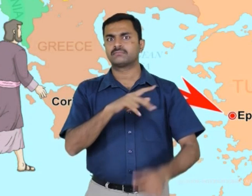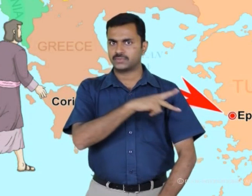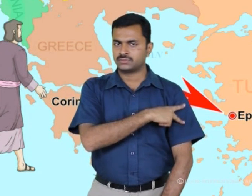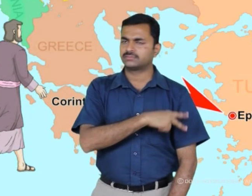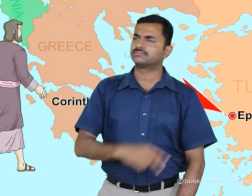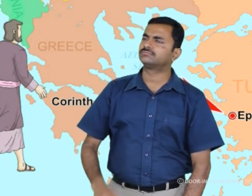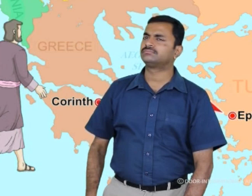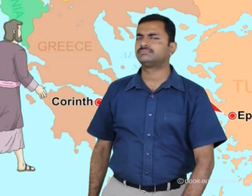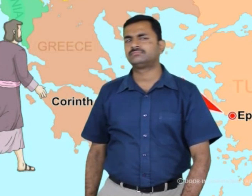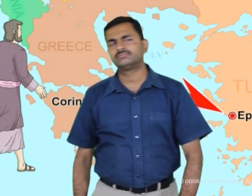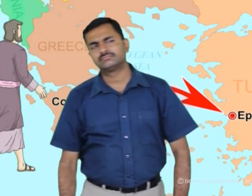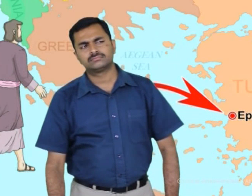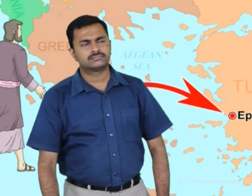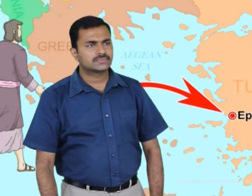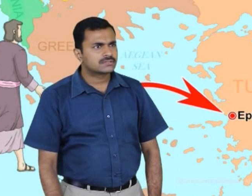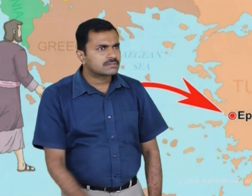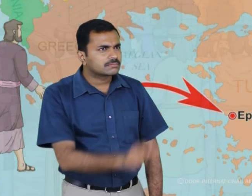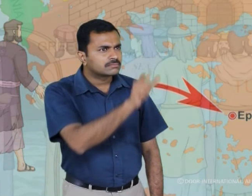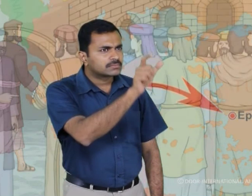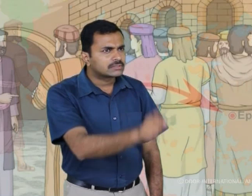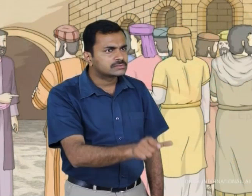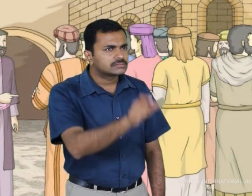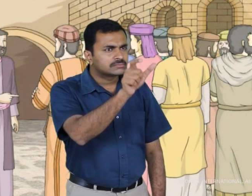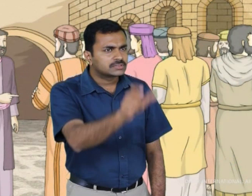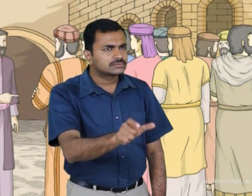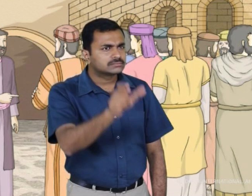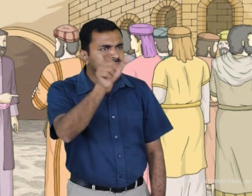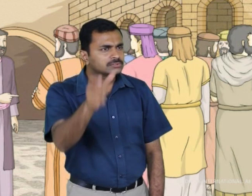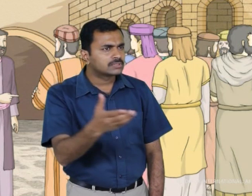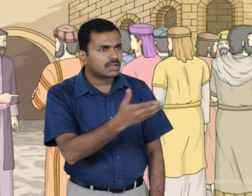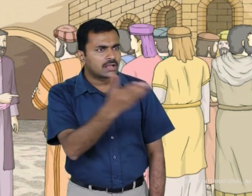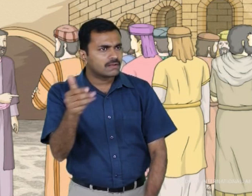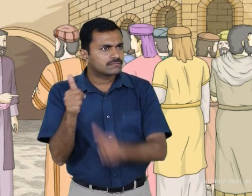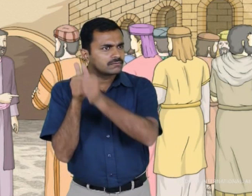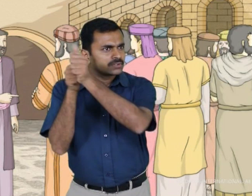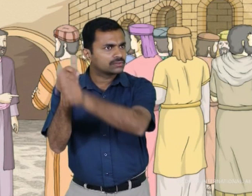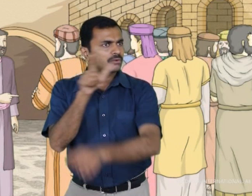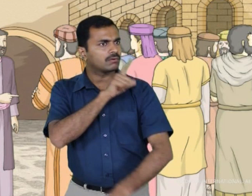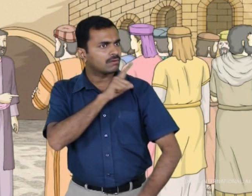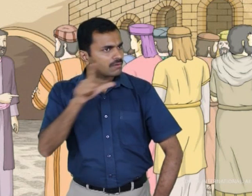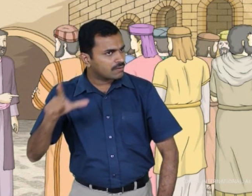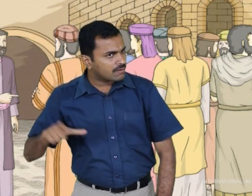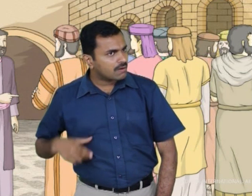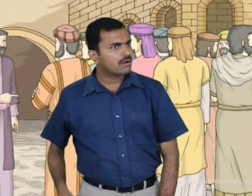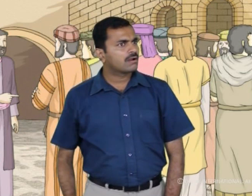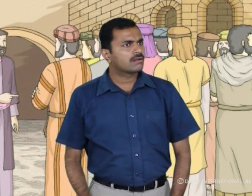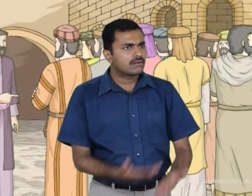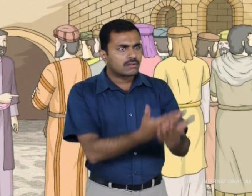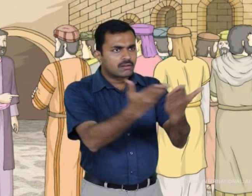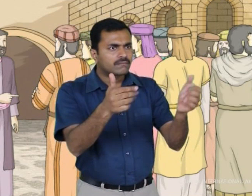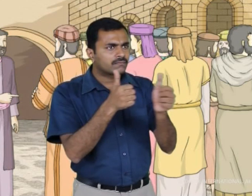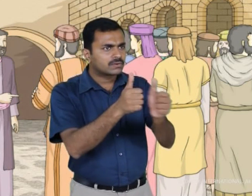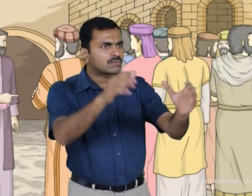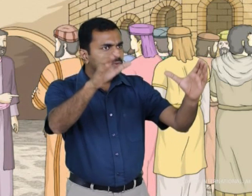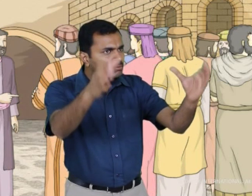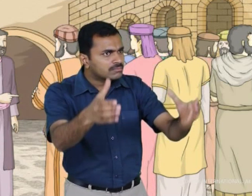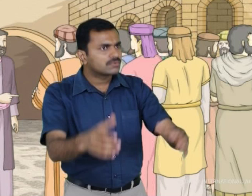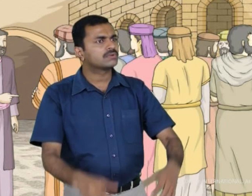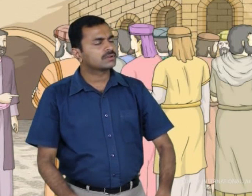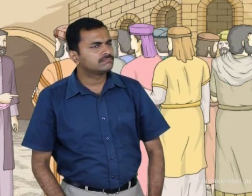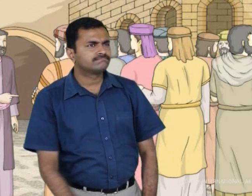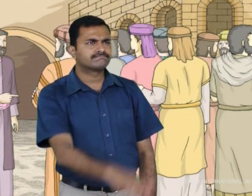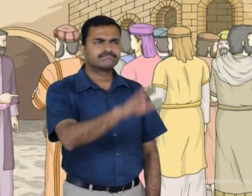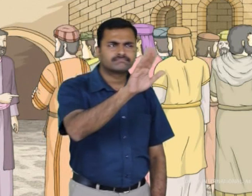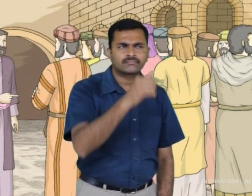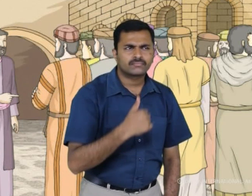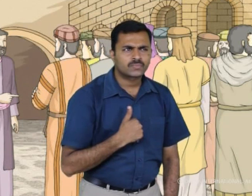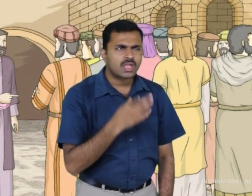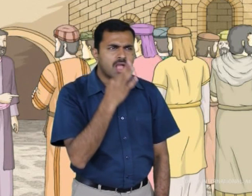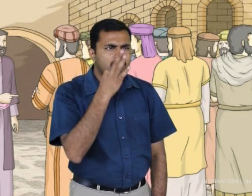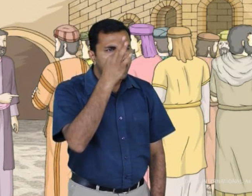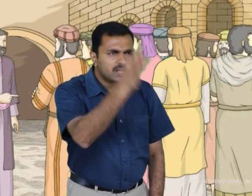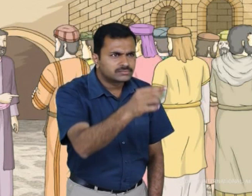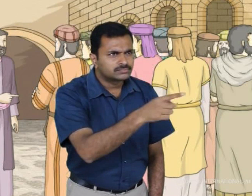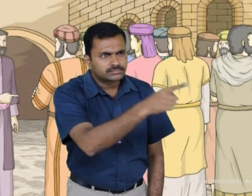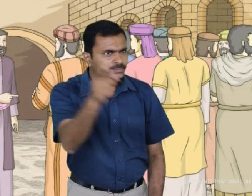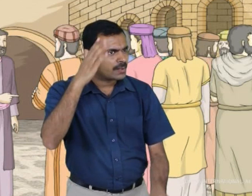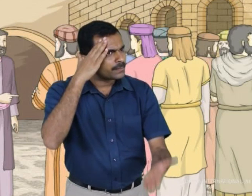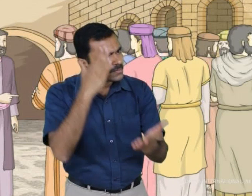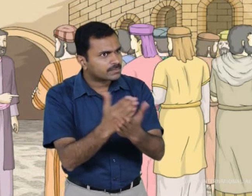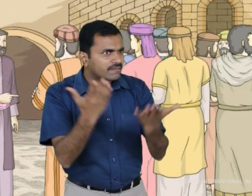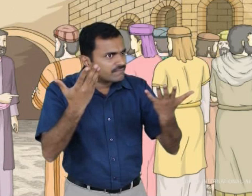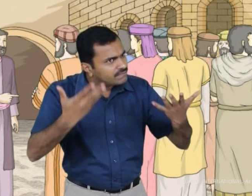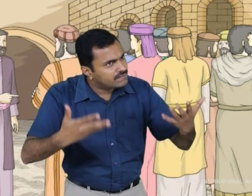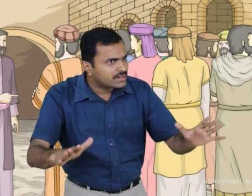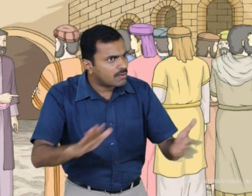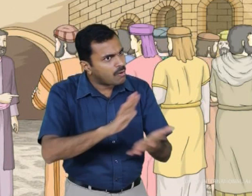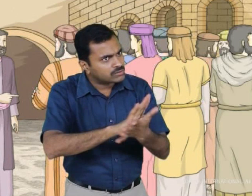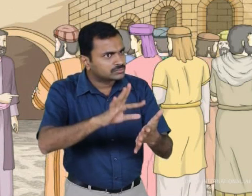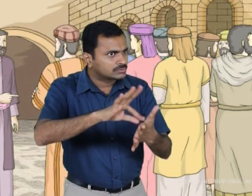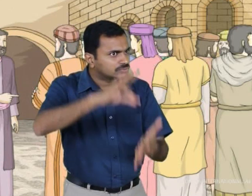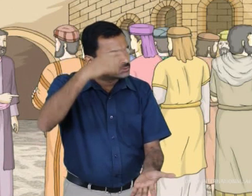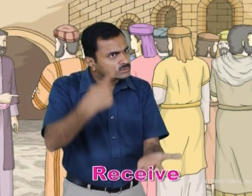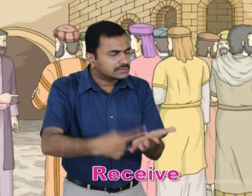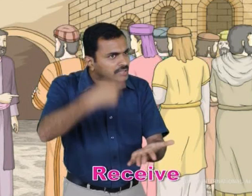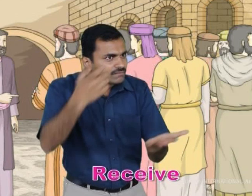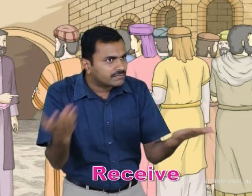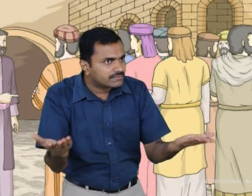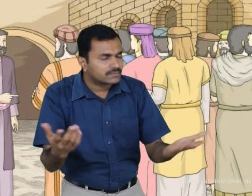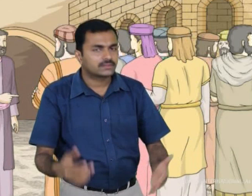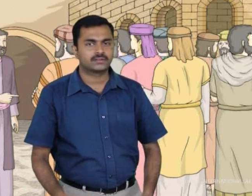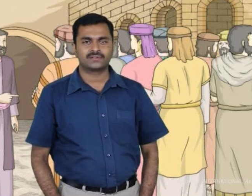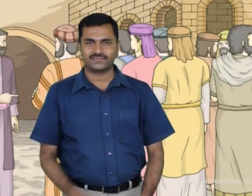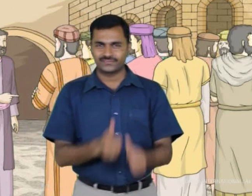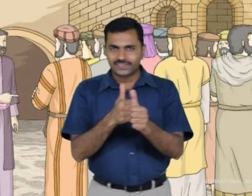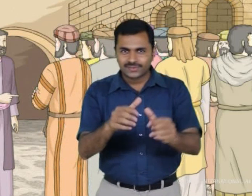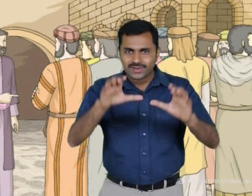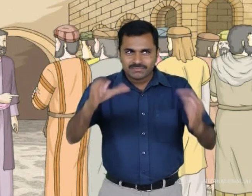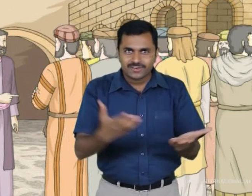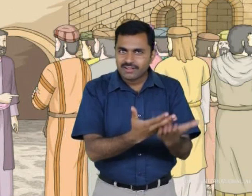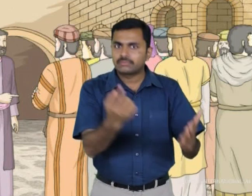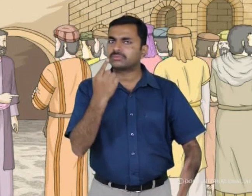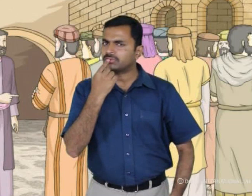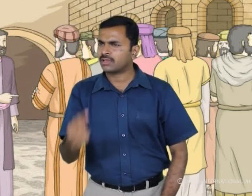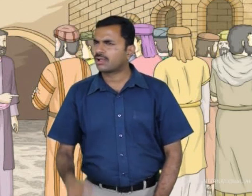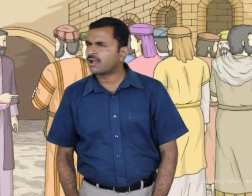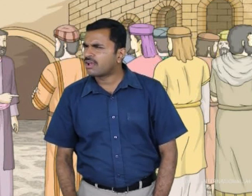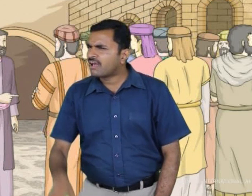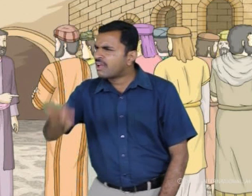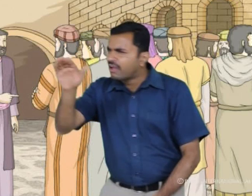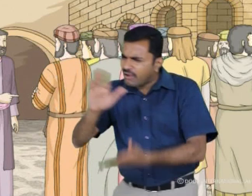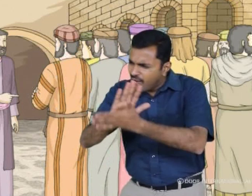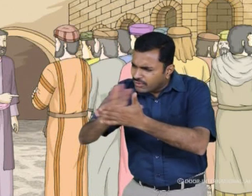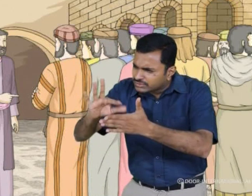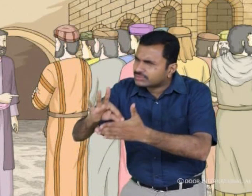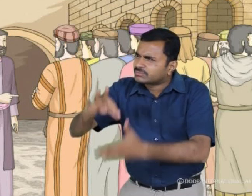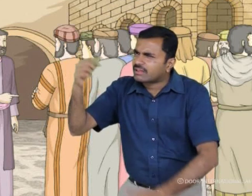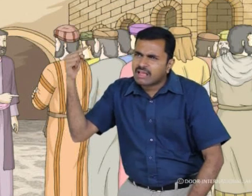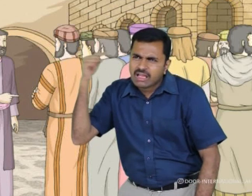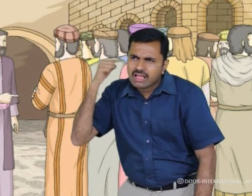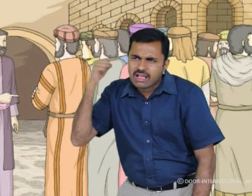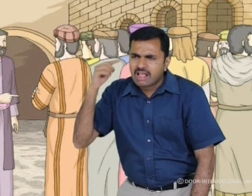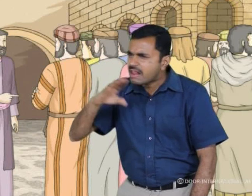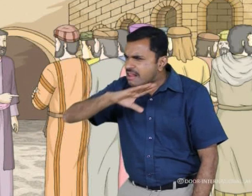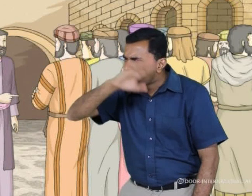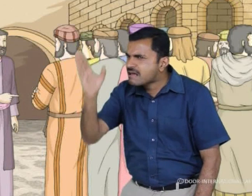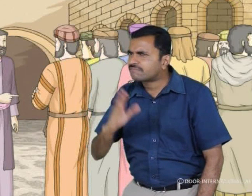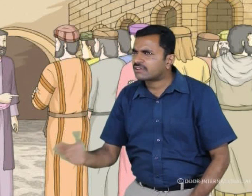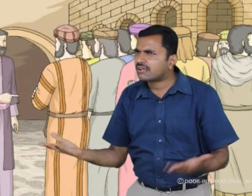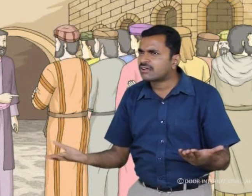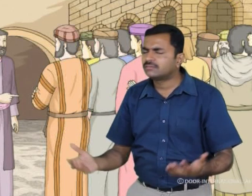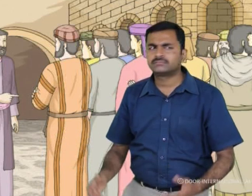There he found some disciples and asked them, “Did you receive the Holy Spirit when you became believers?”